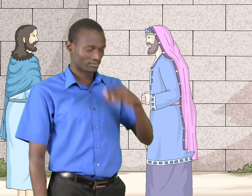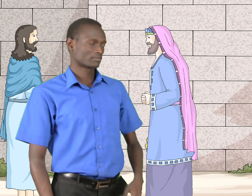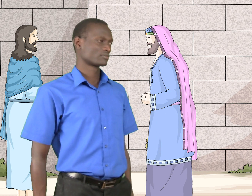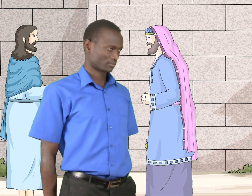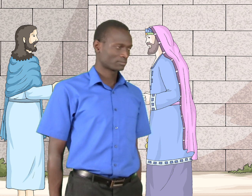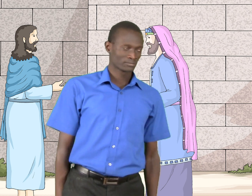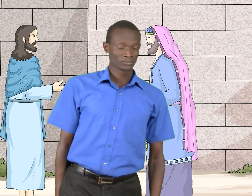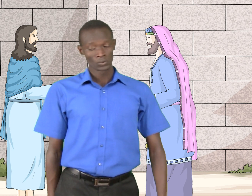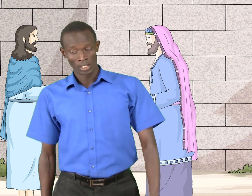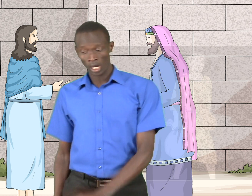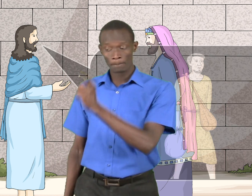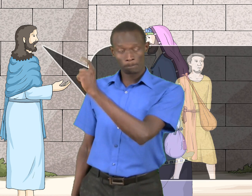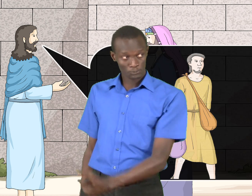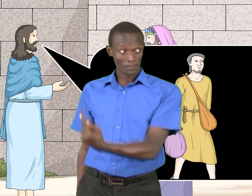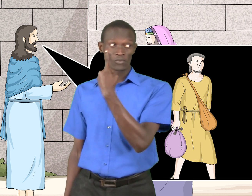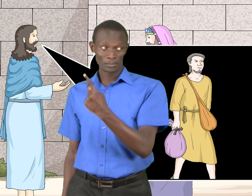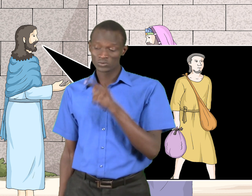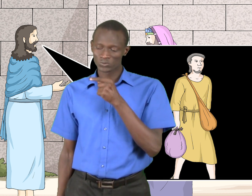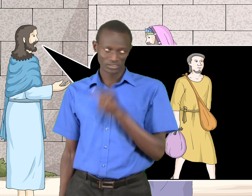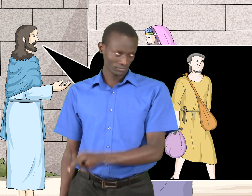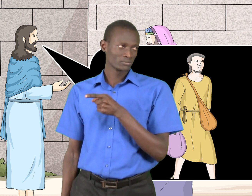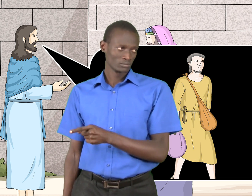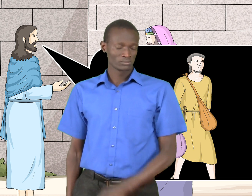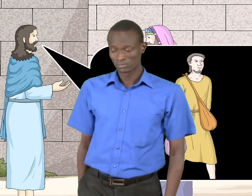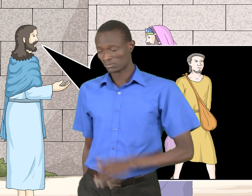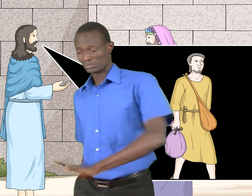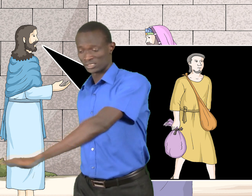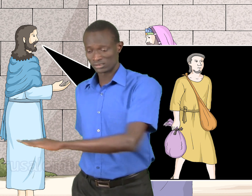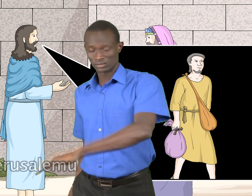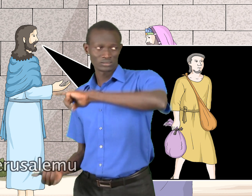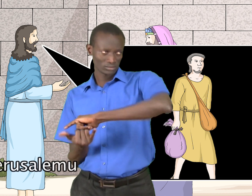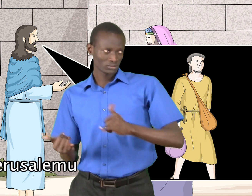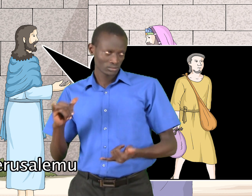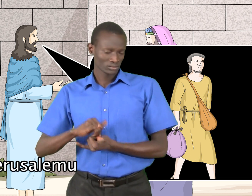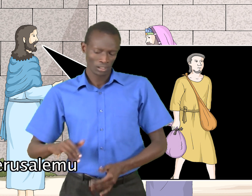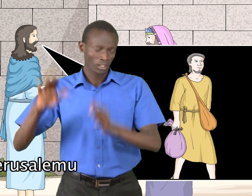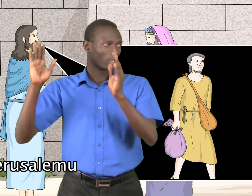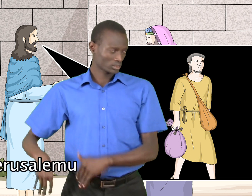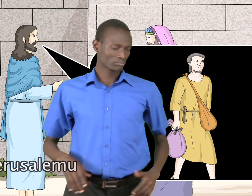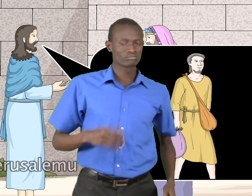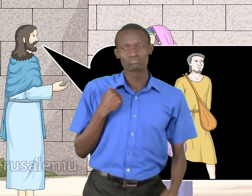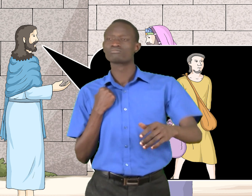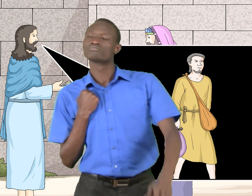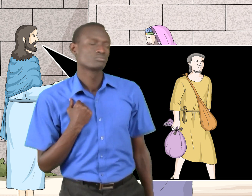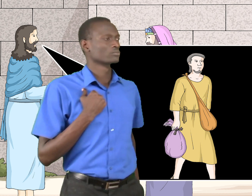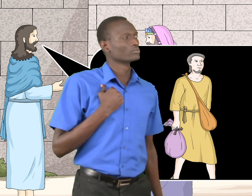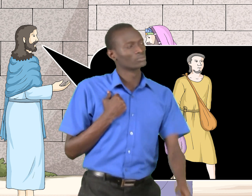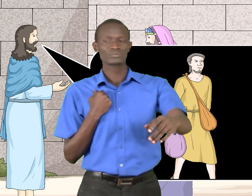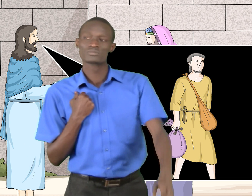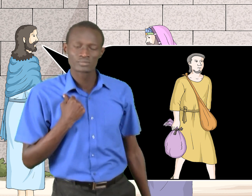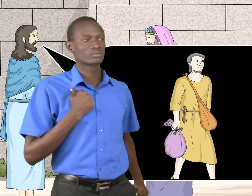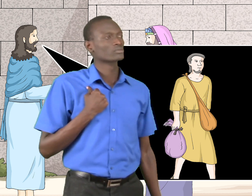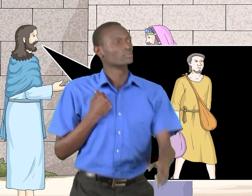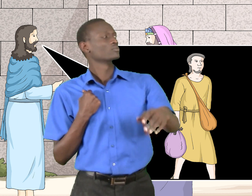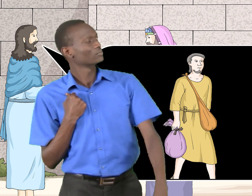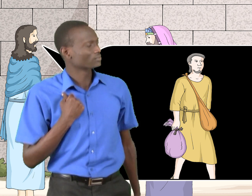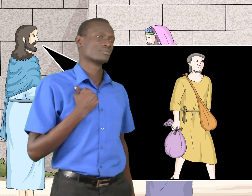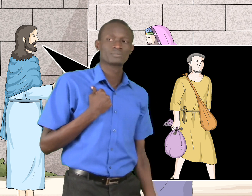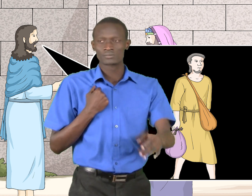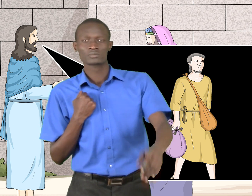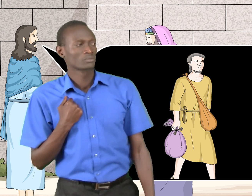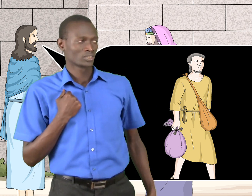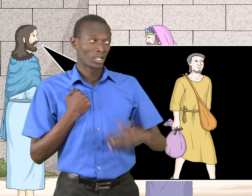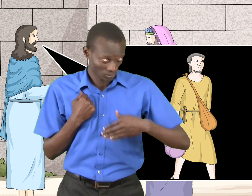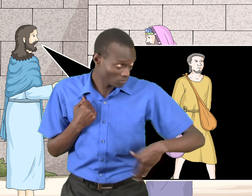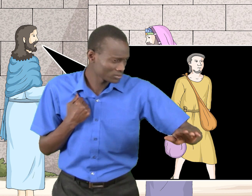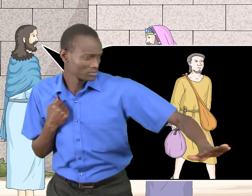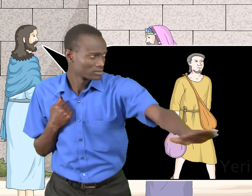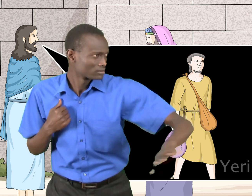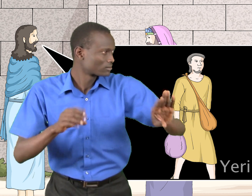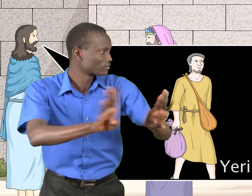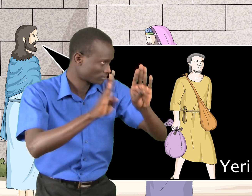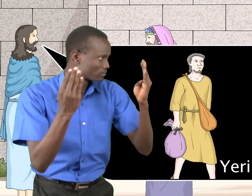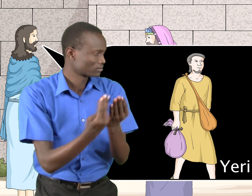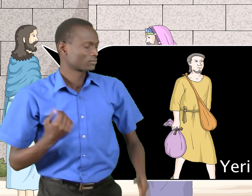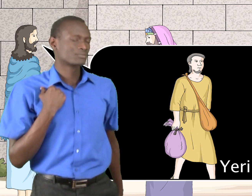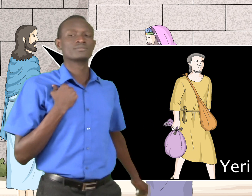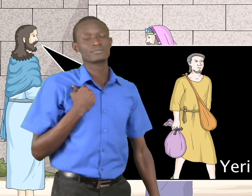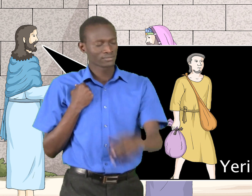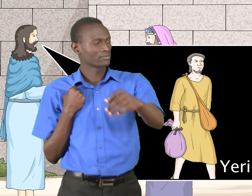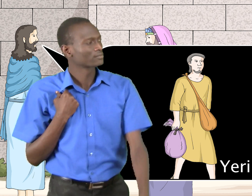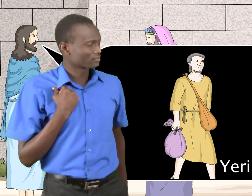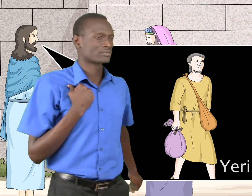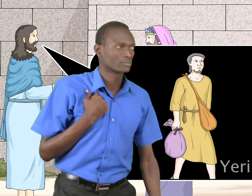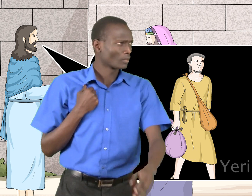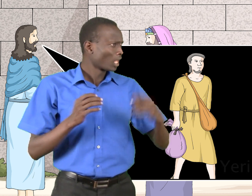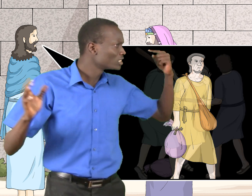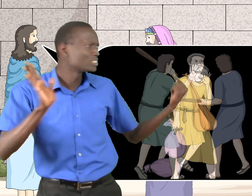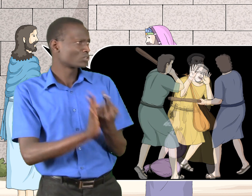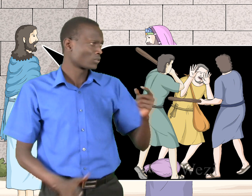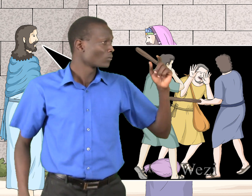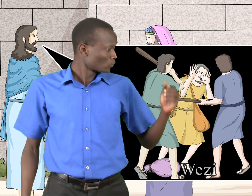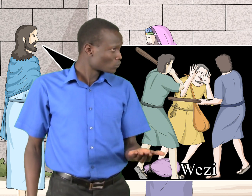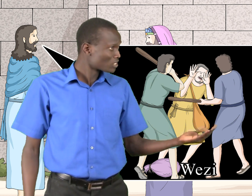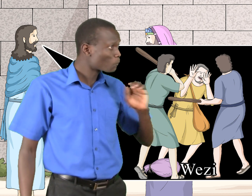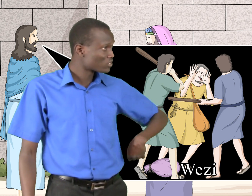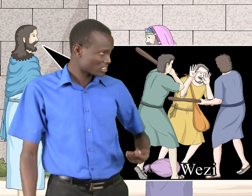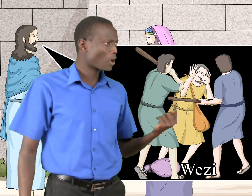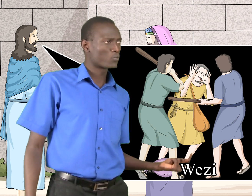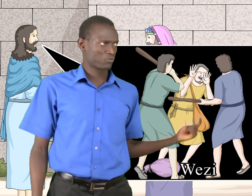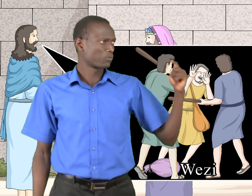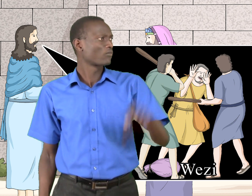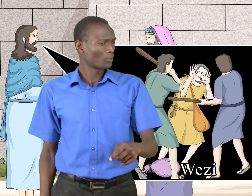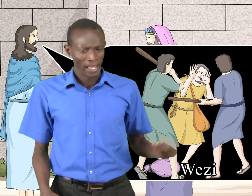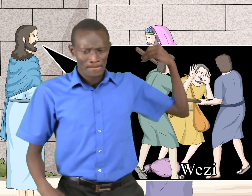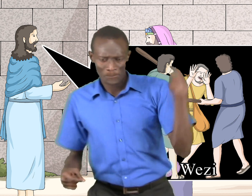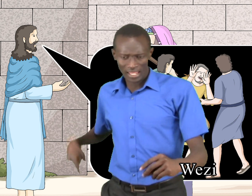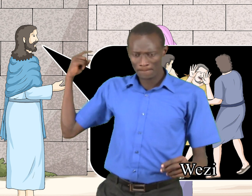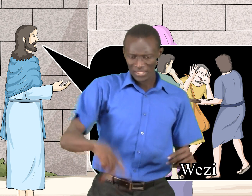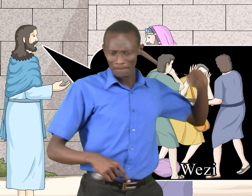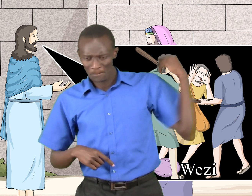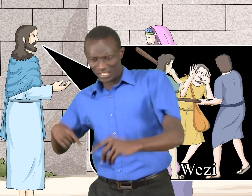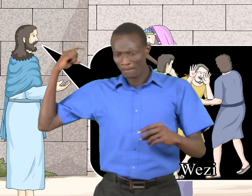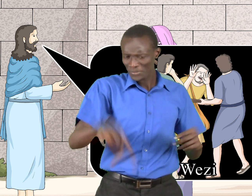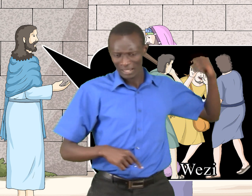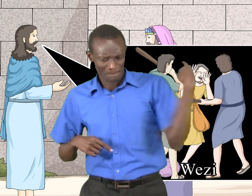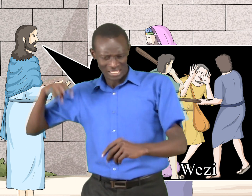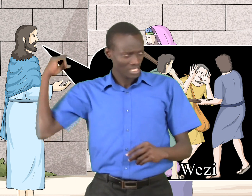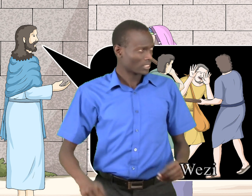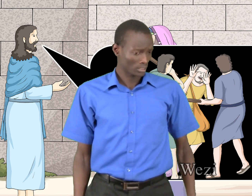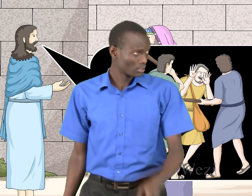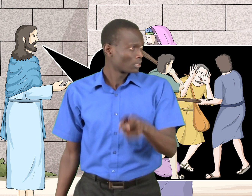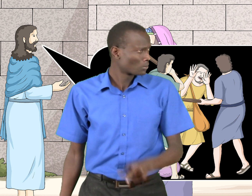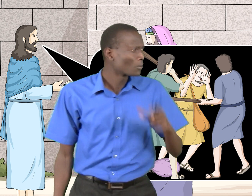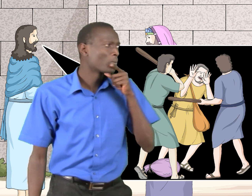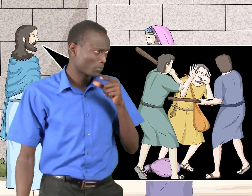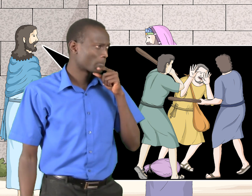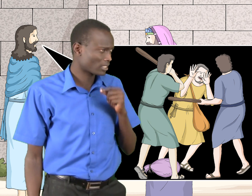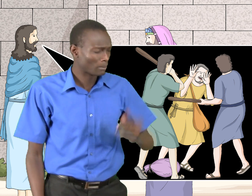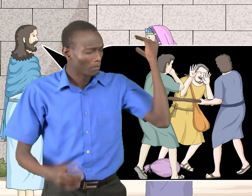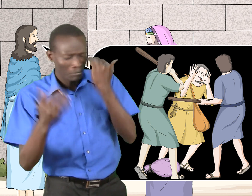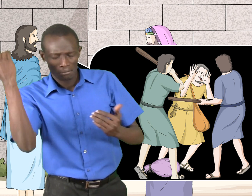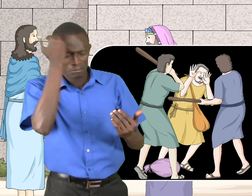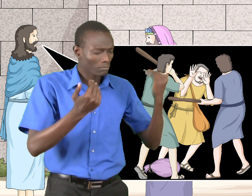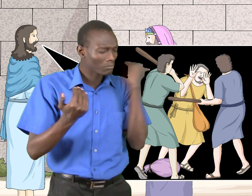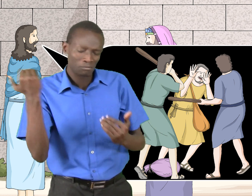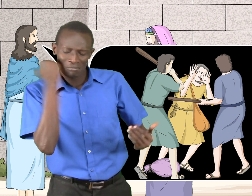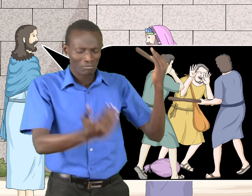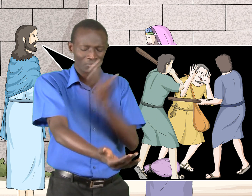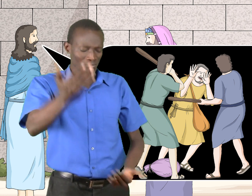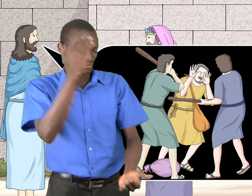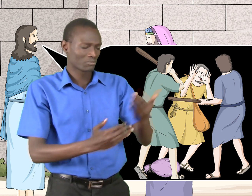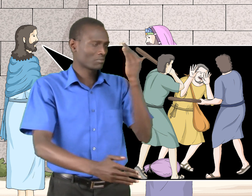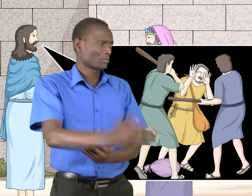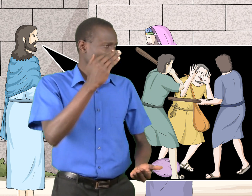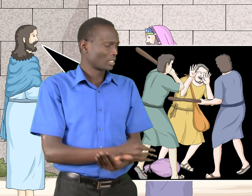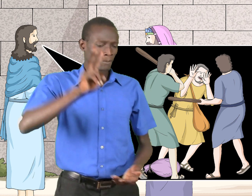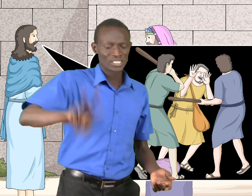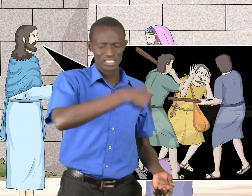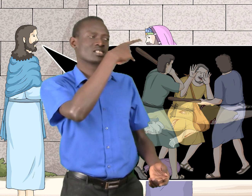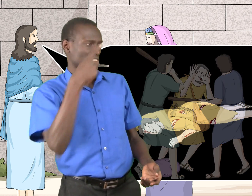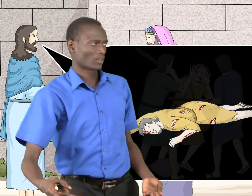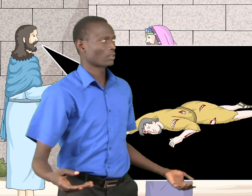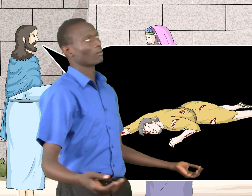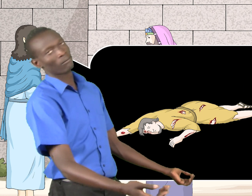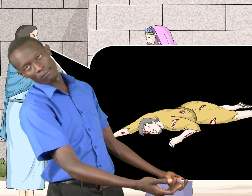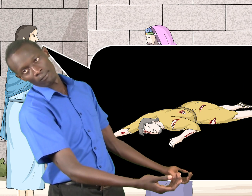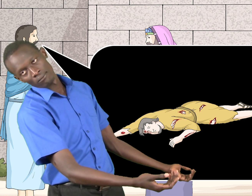Jesus took up this question and said, “A man was going down from Jerusalem to Jericho when he fell into the hands of robbers.